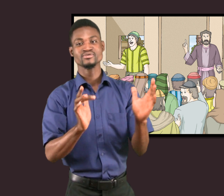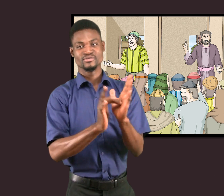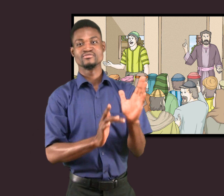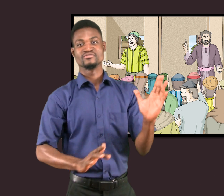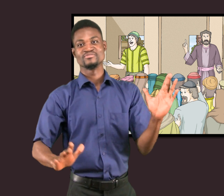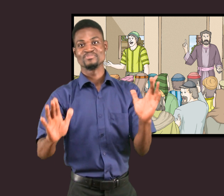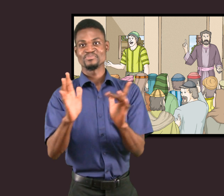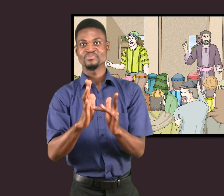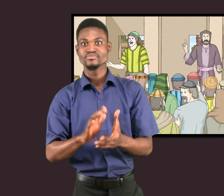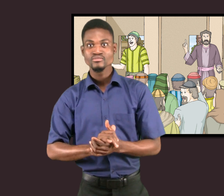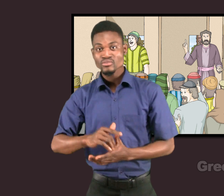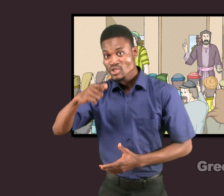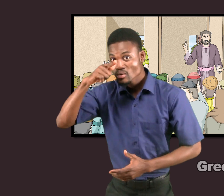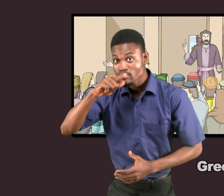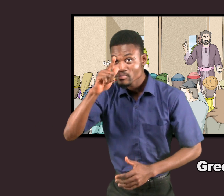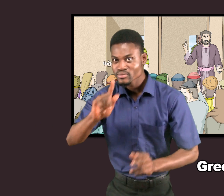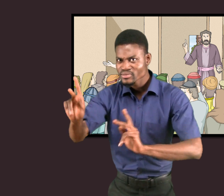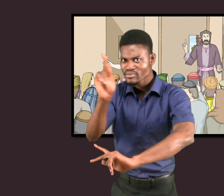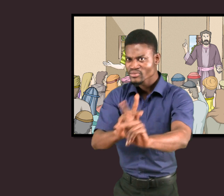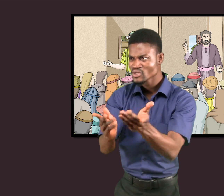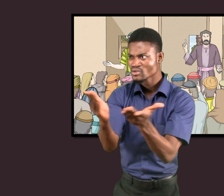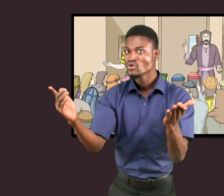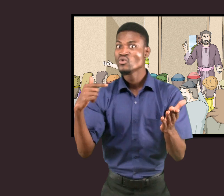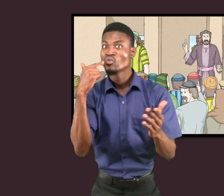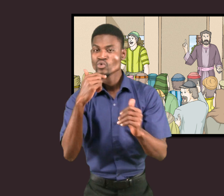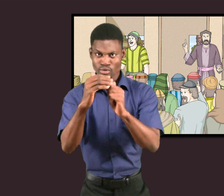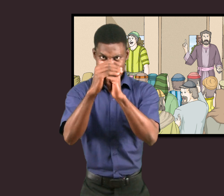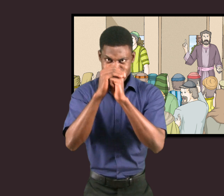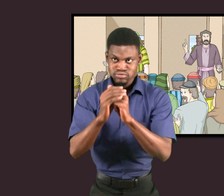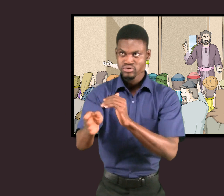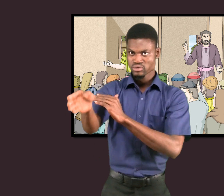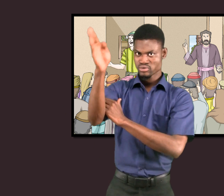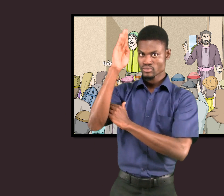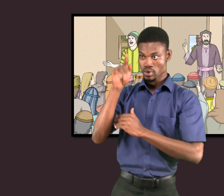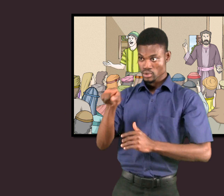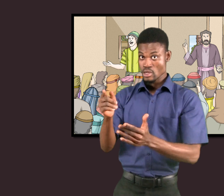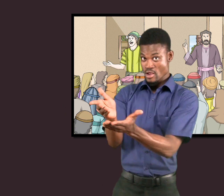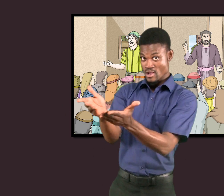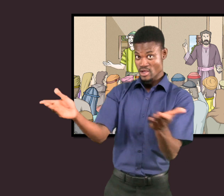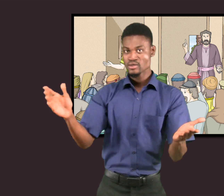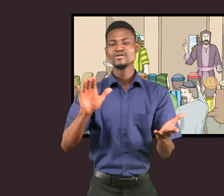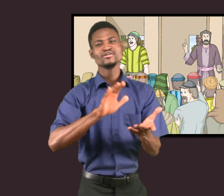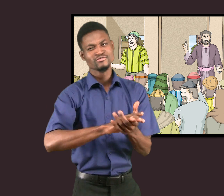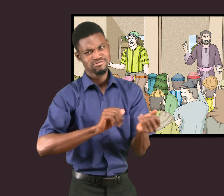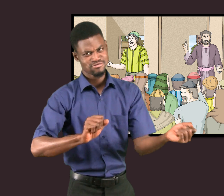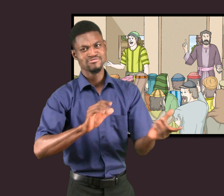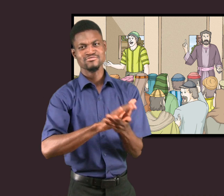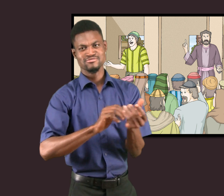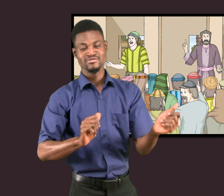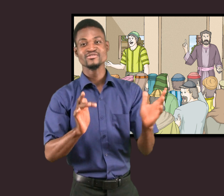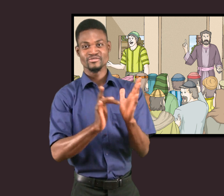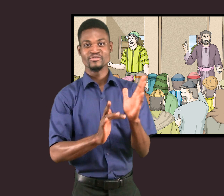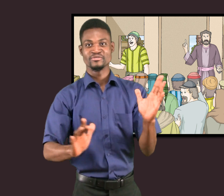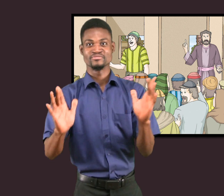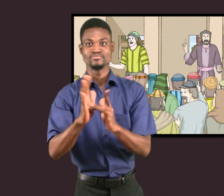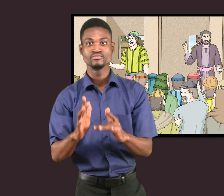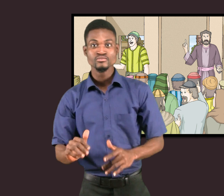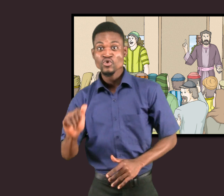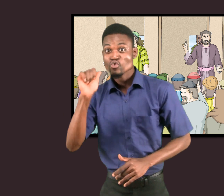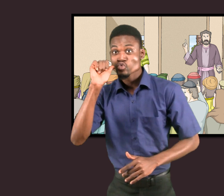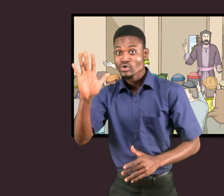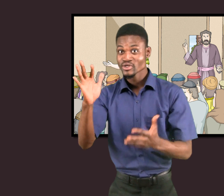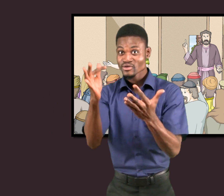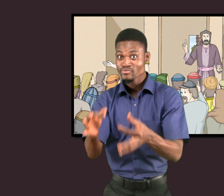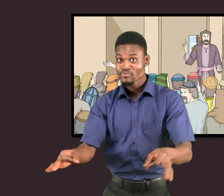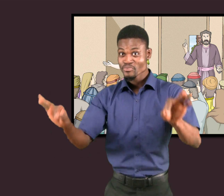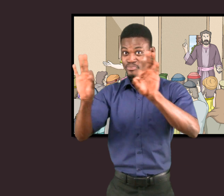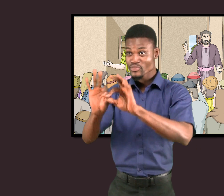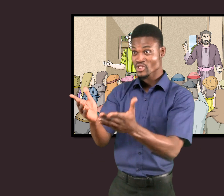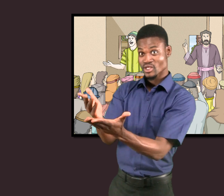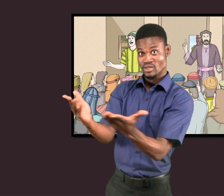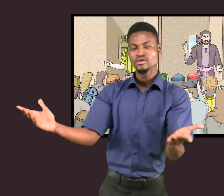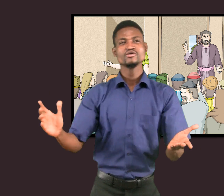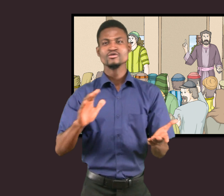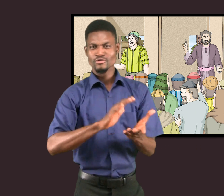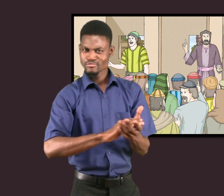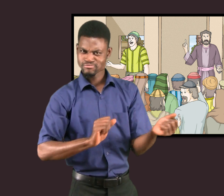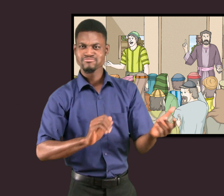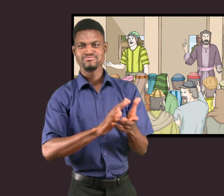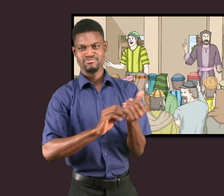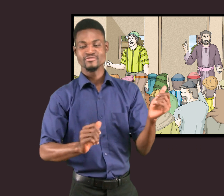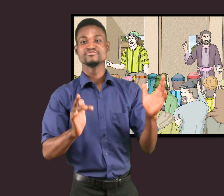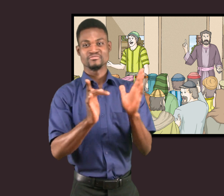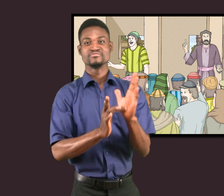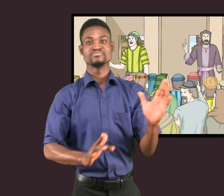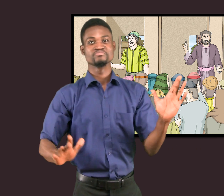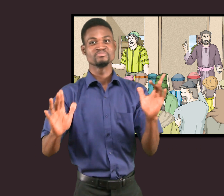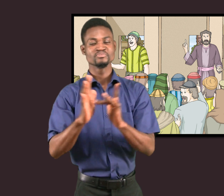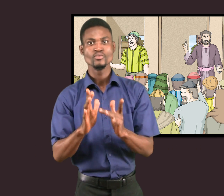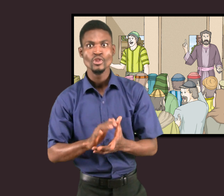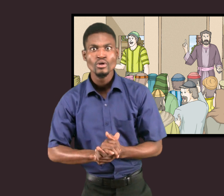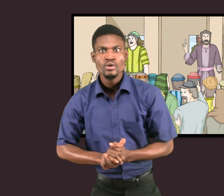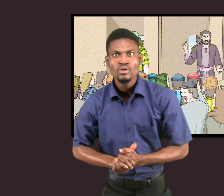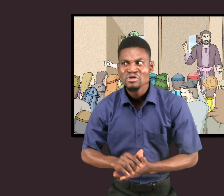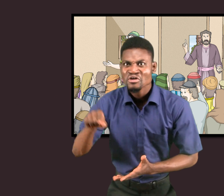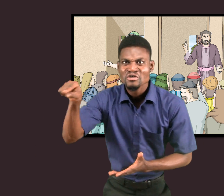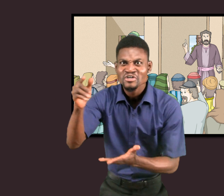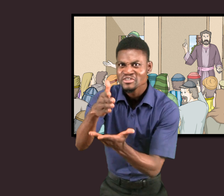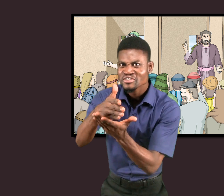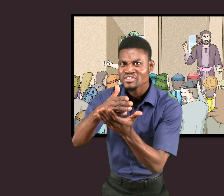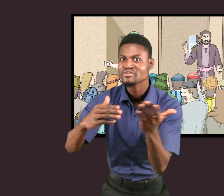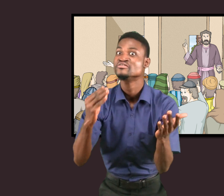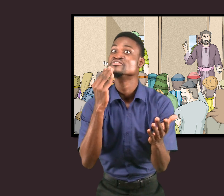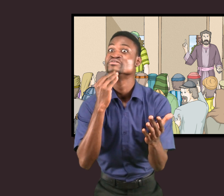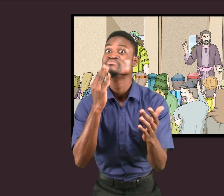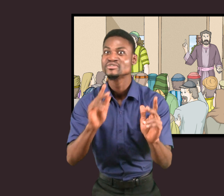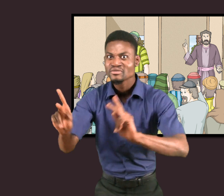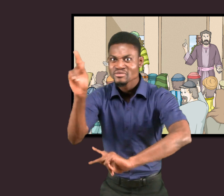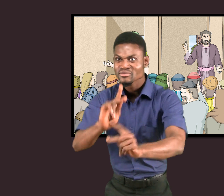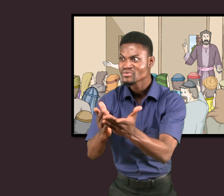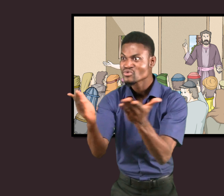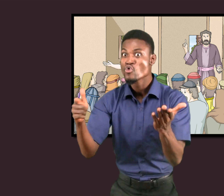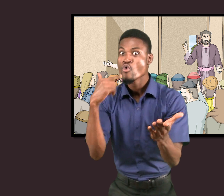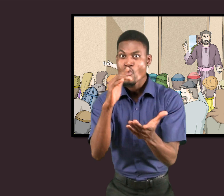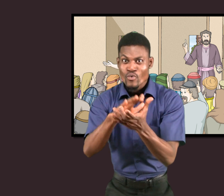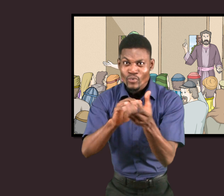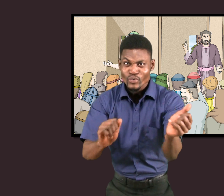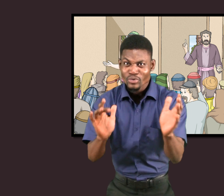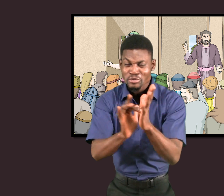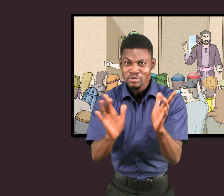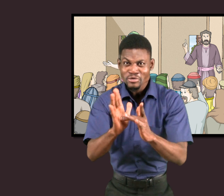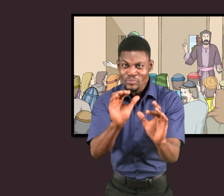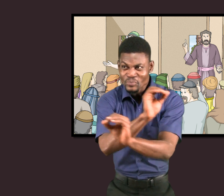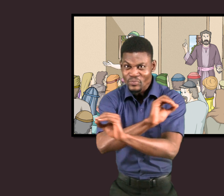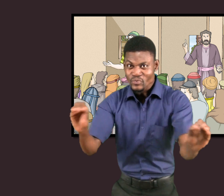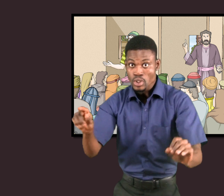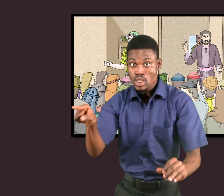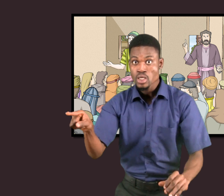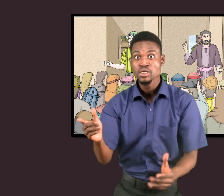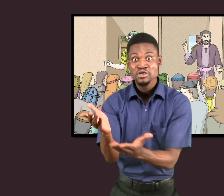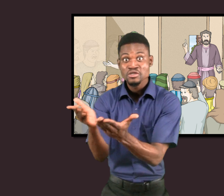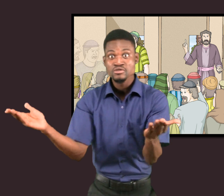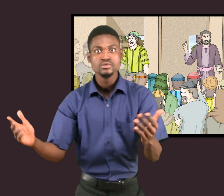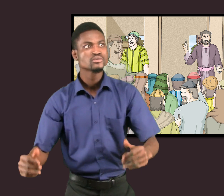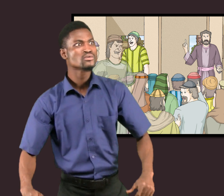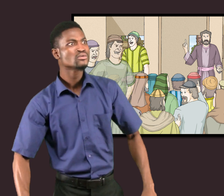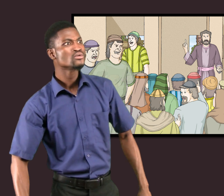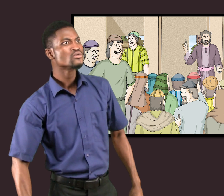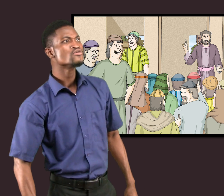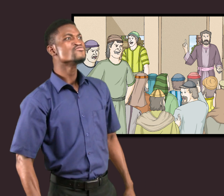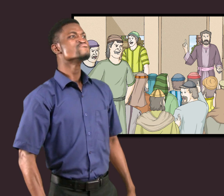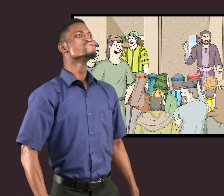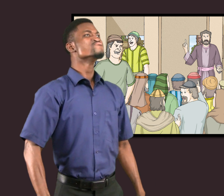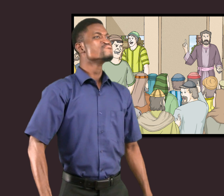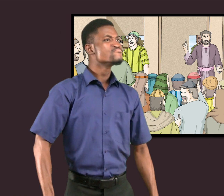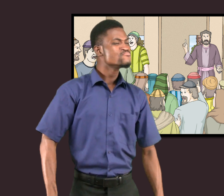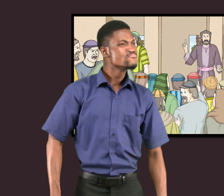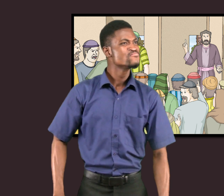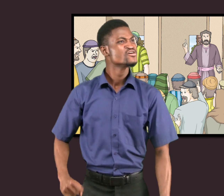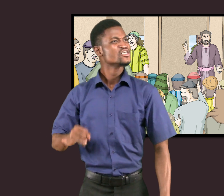Some of the Jews were persuaded and joined Paul and Silas, along with a large number of God-fearing Greeks and quite a few leading women.